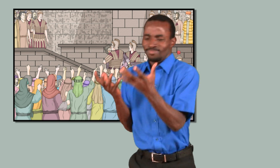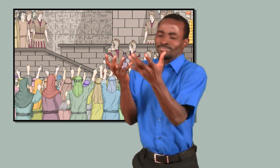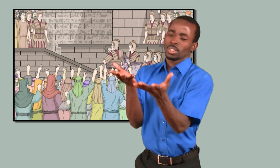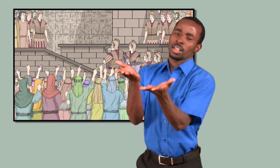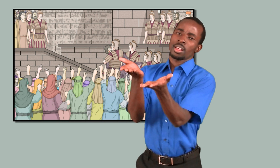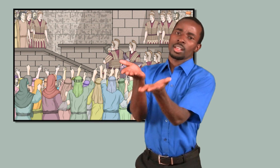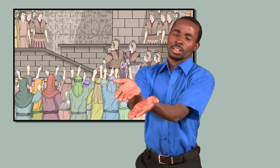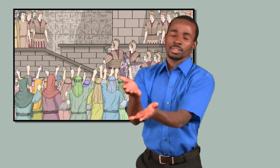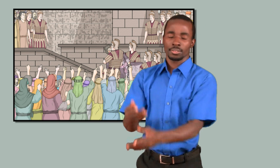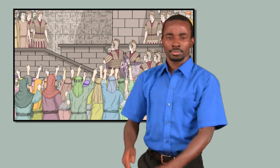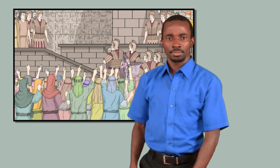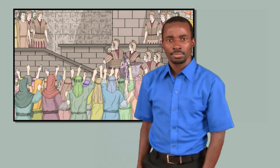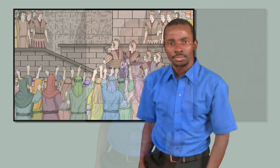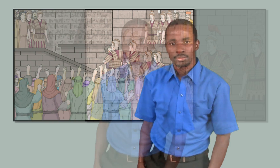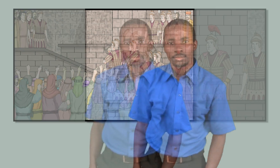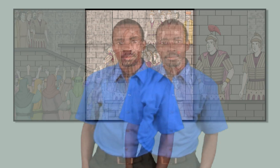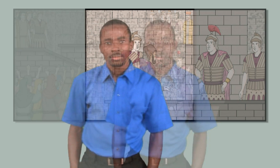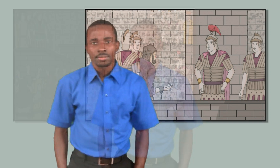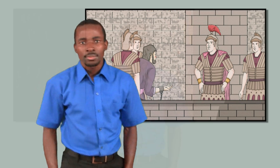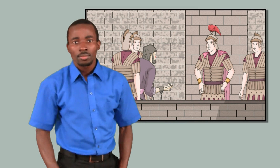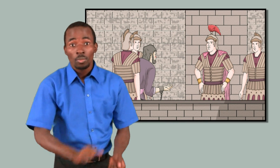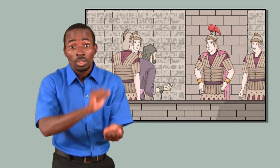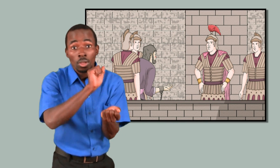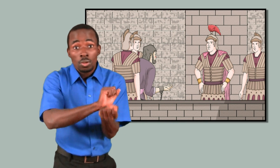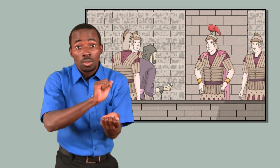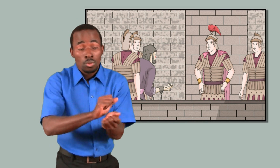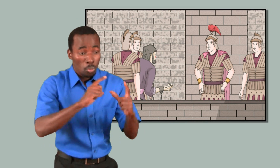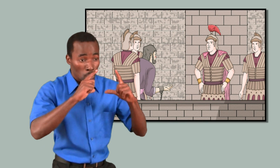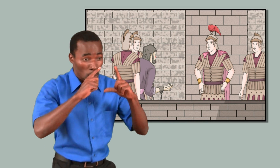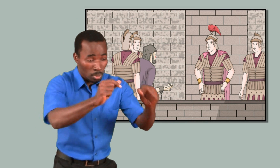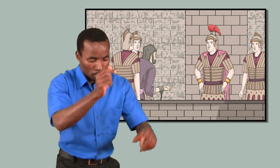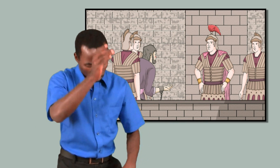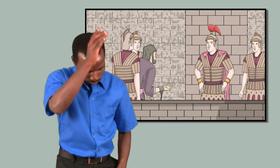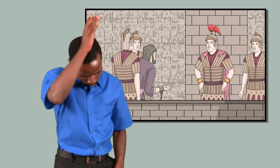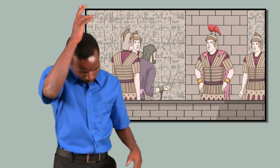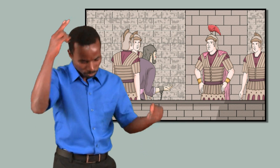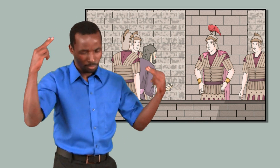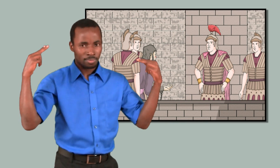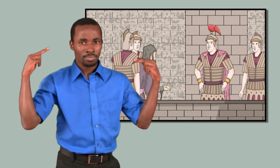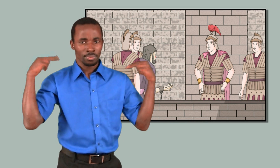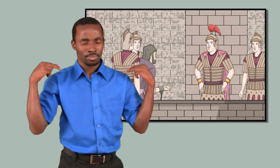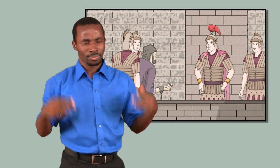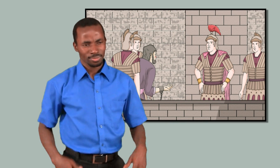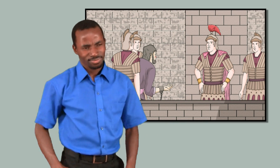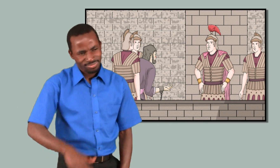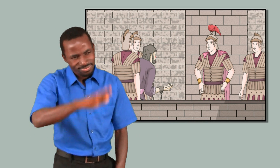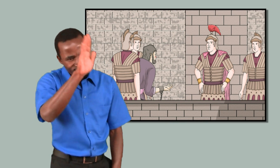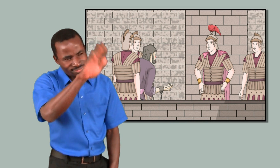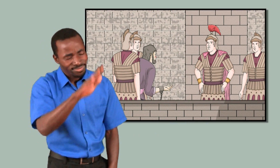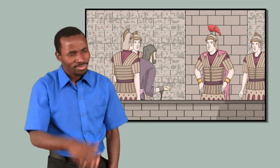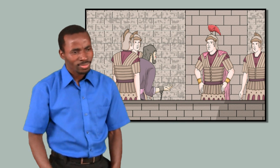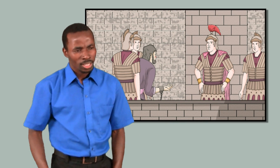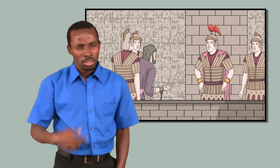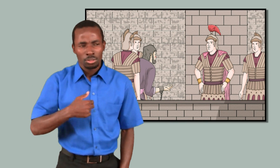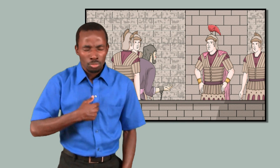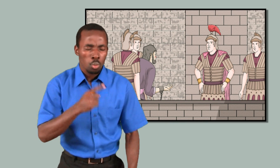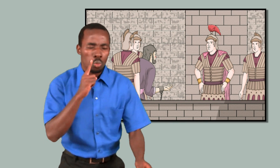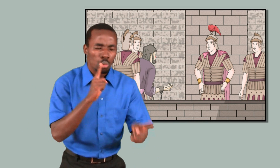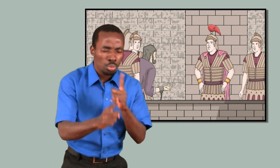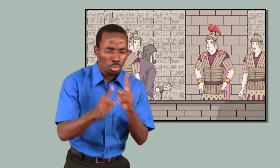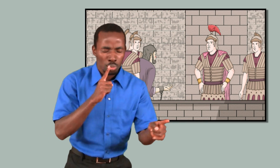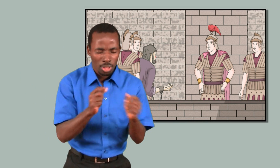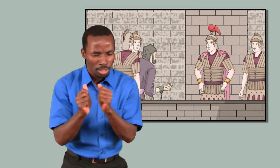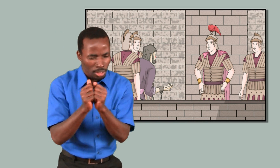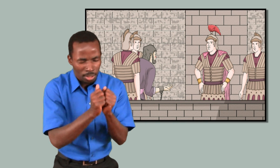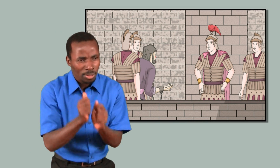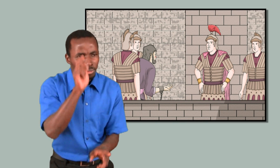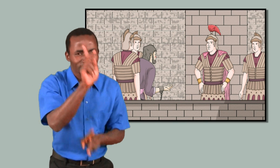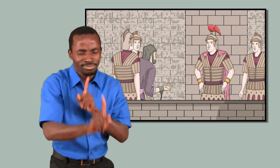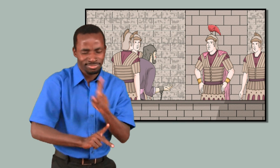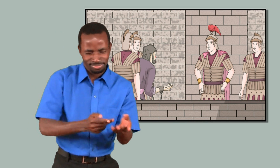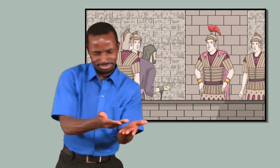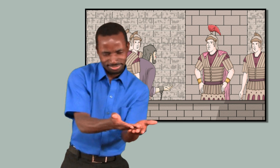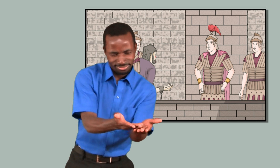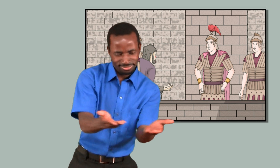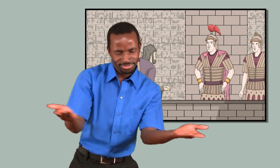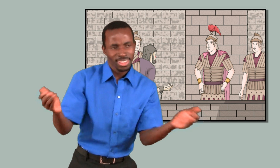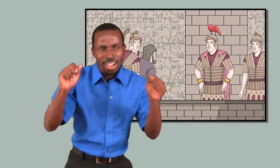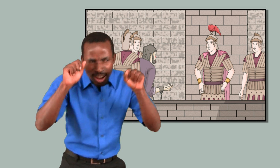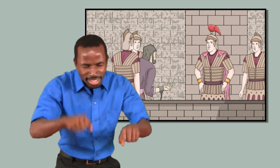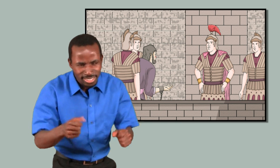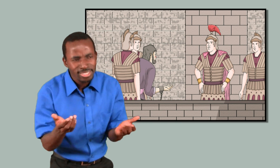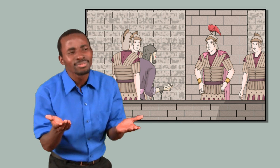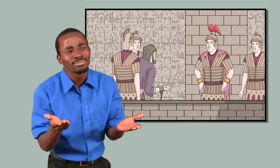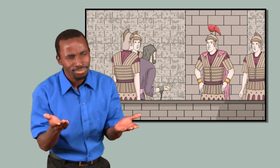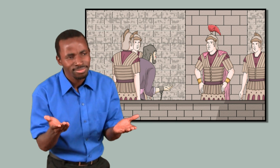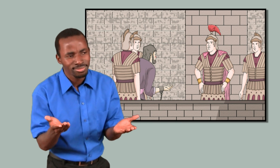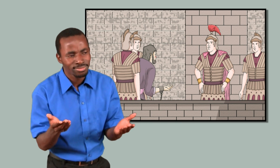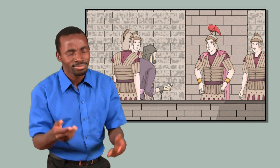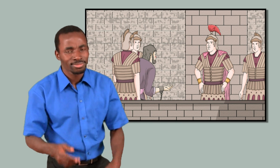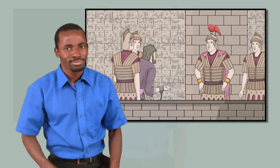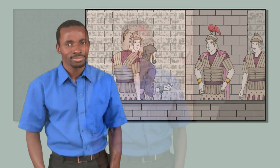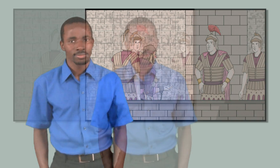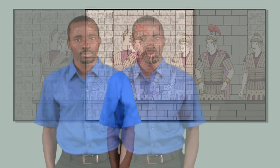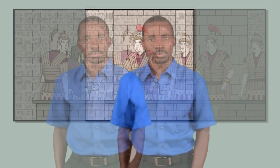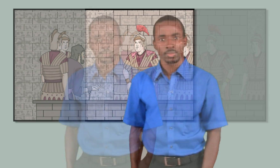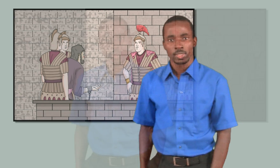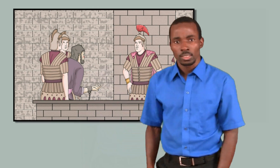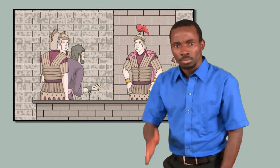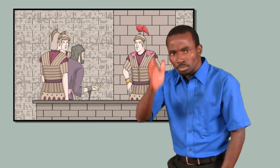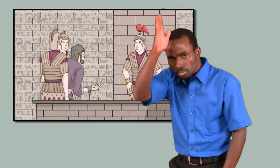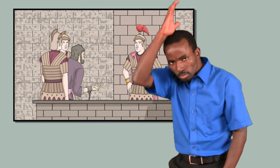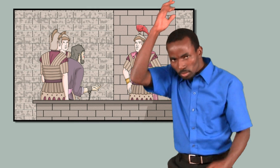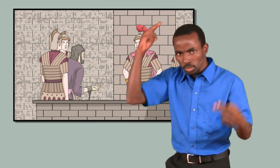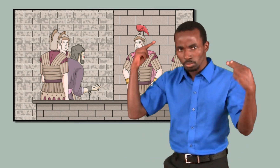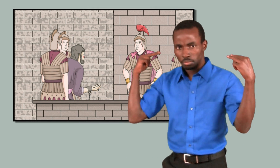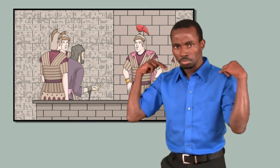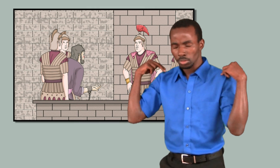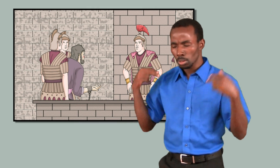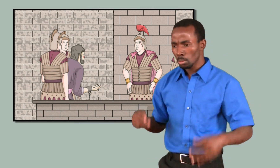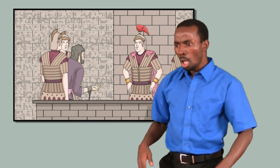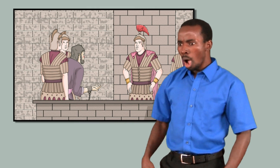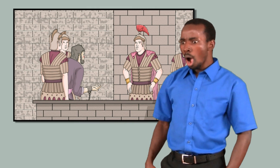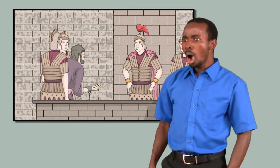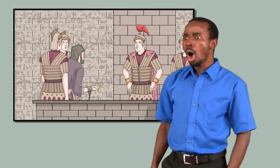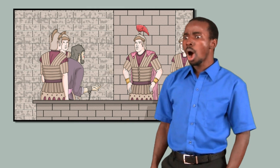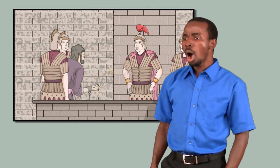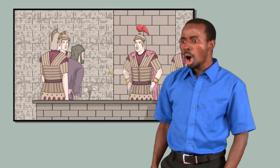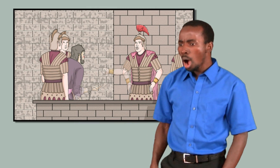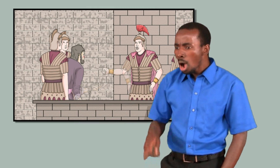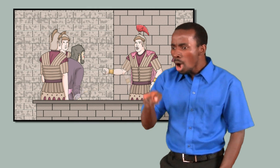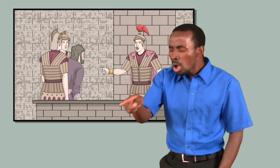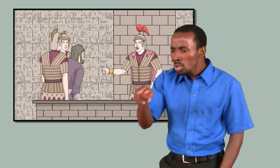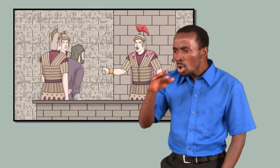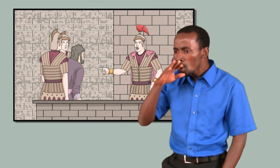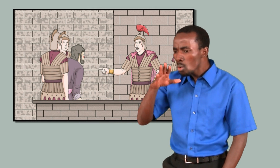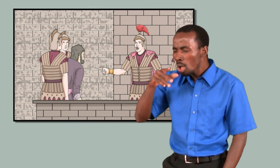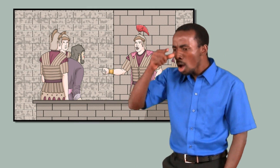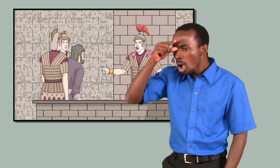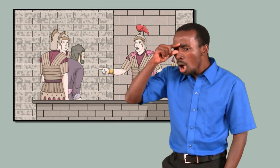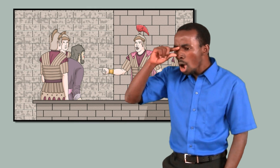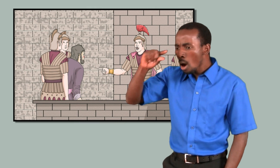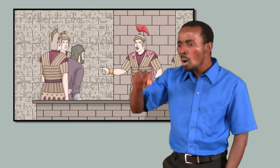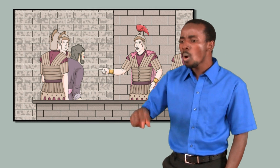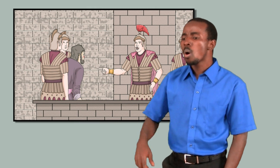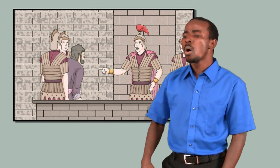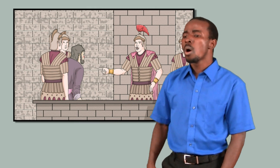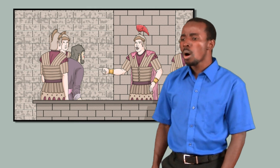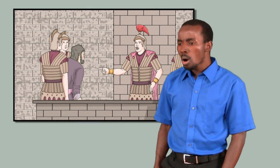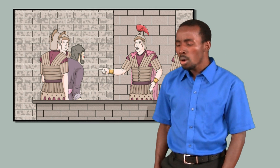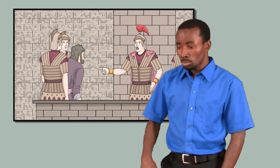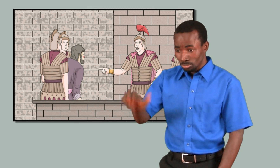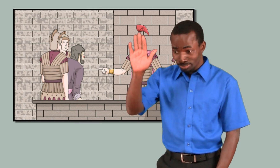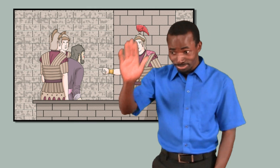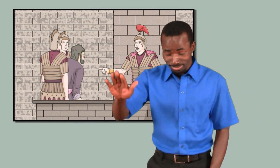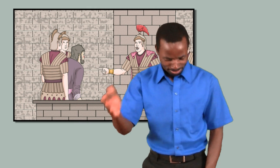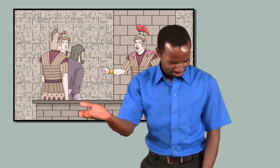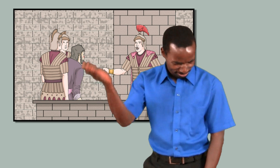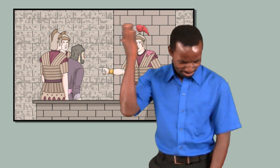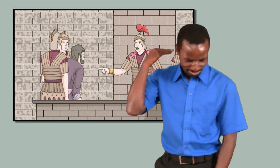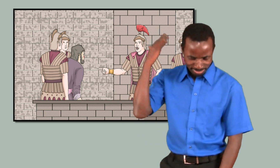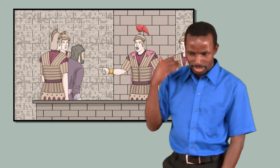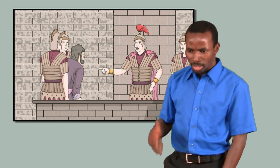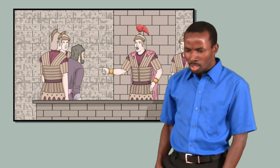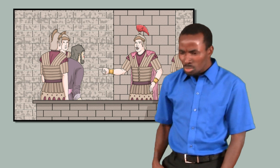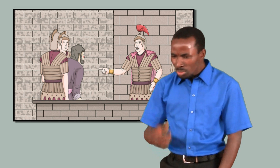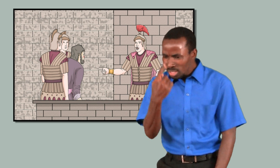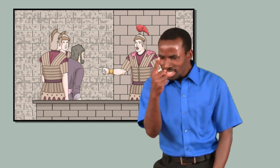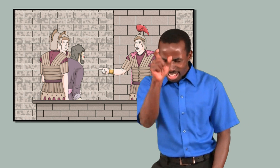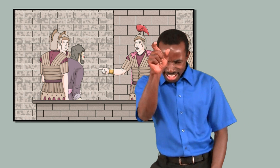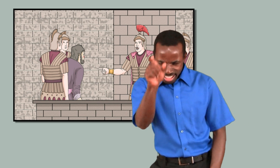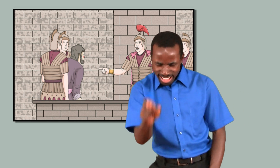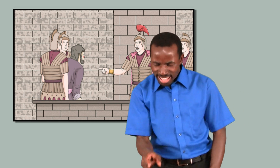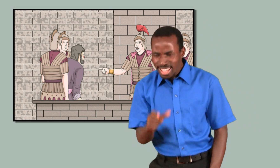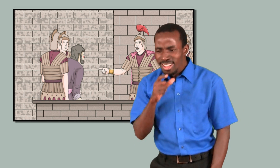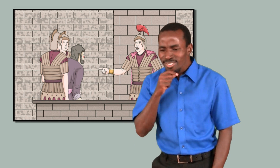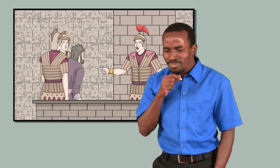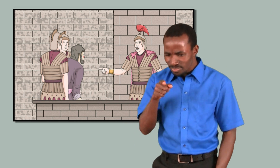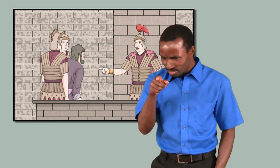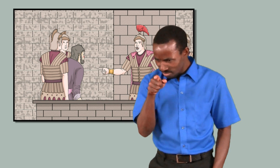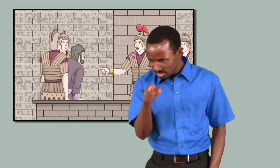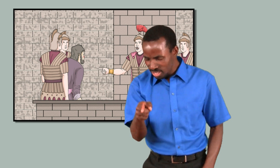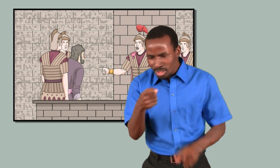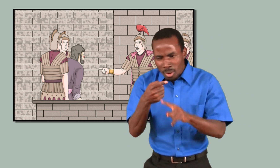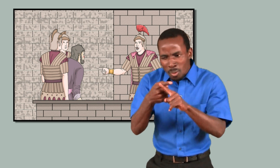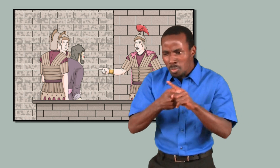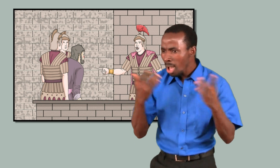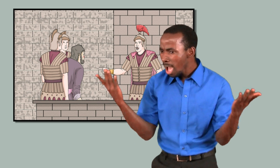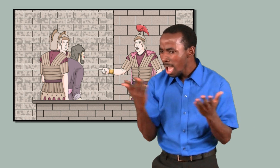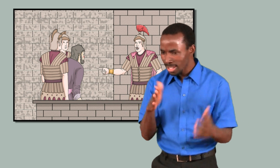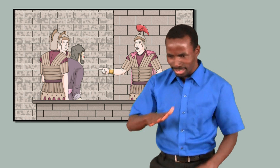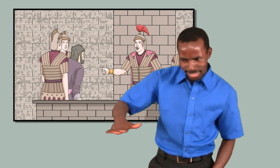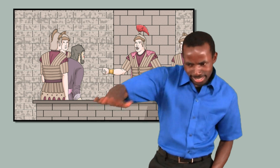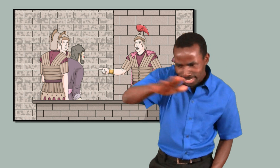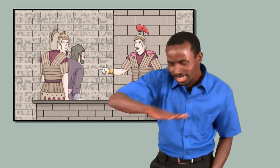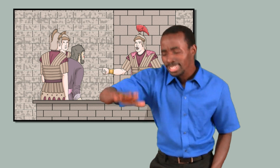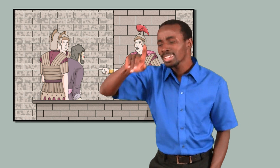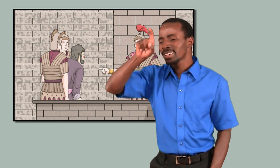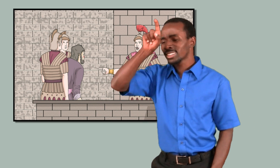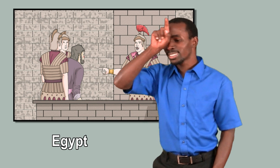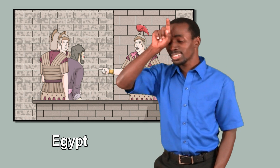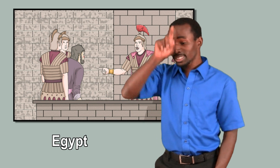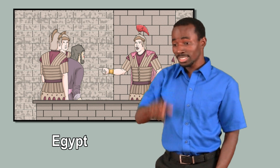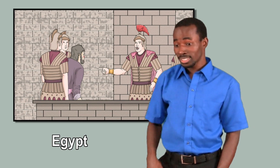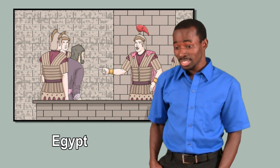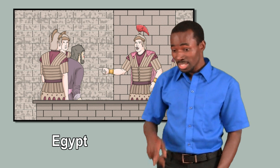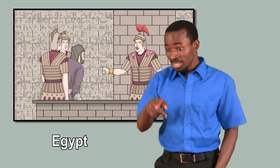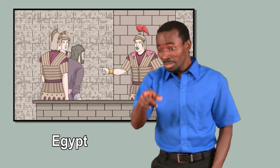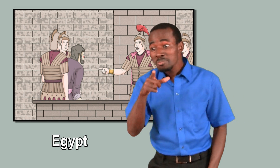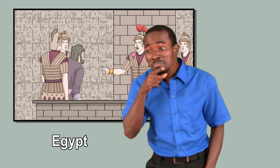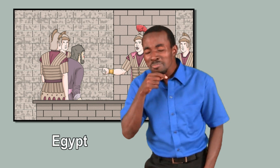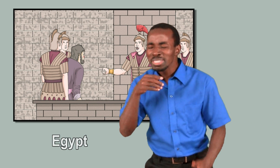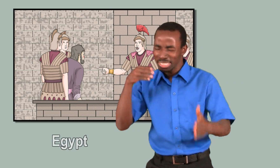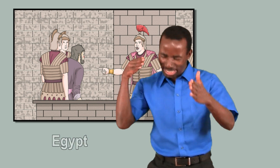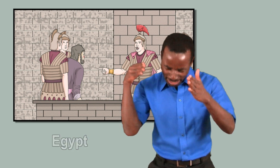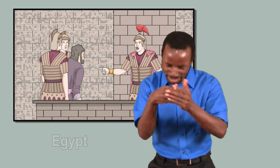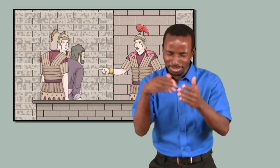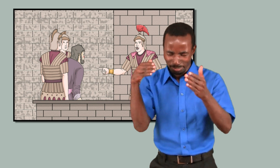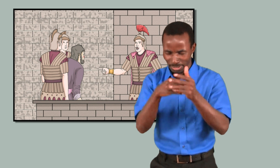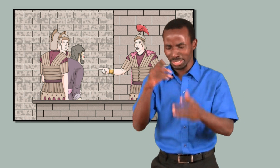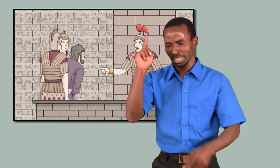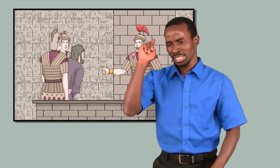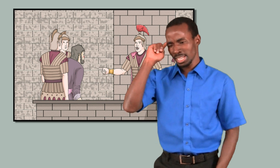As they were about to take Paul into the barracks, he asked the commander, “May I say something to you?”